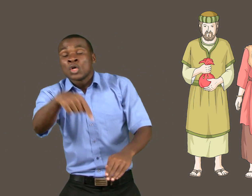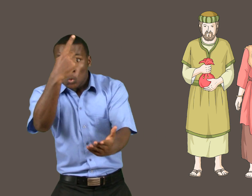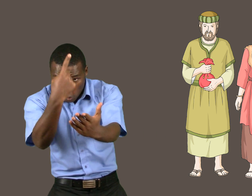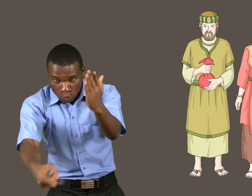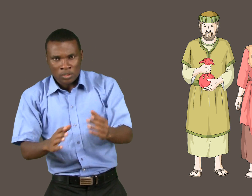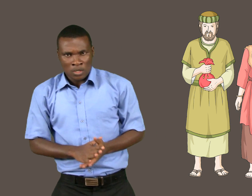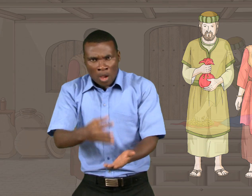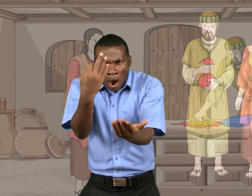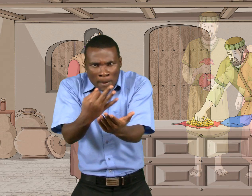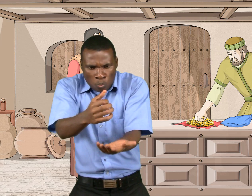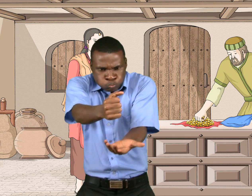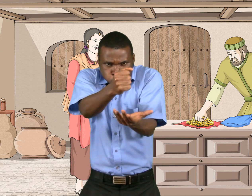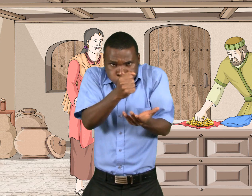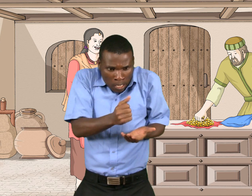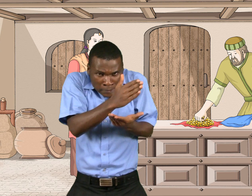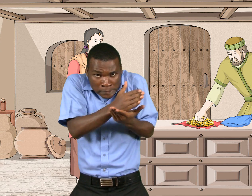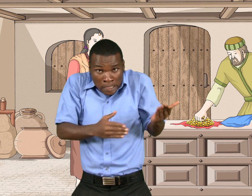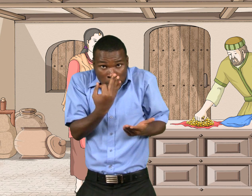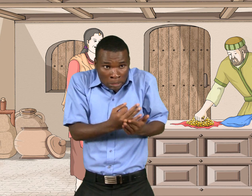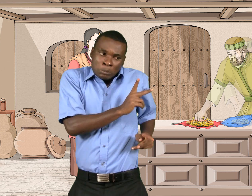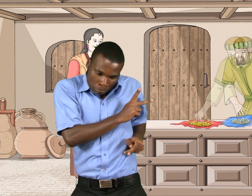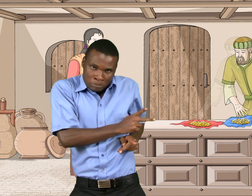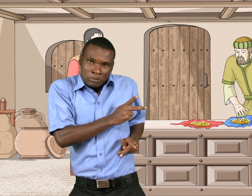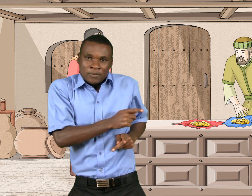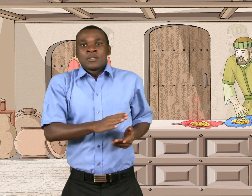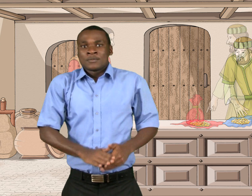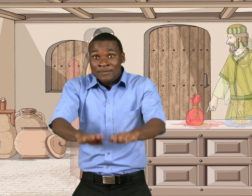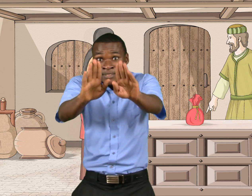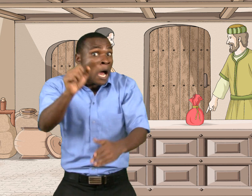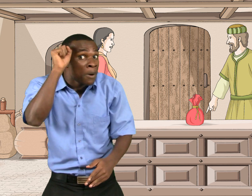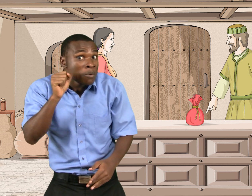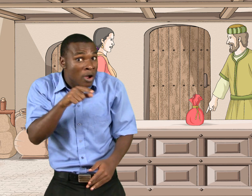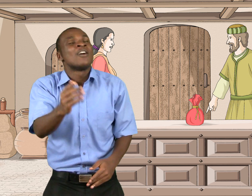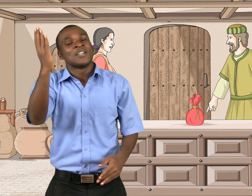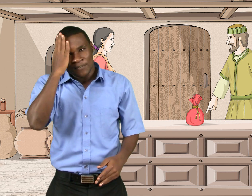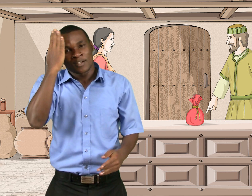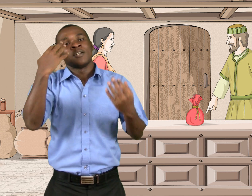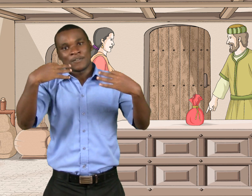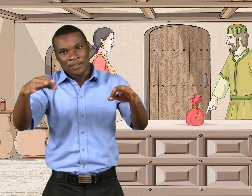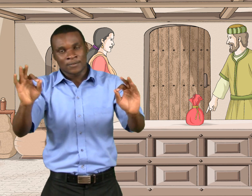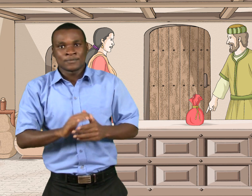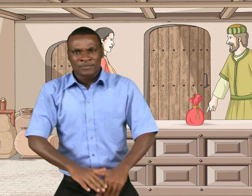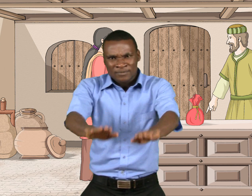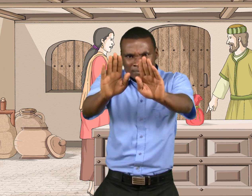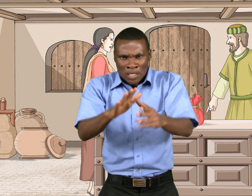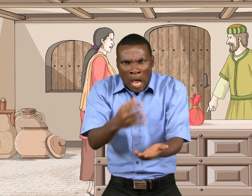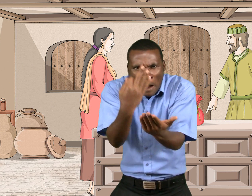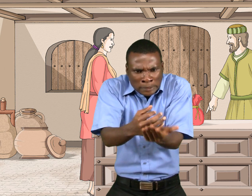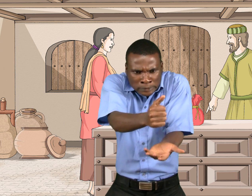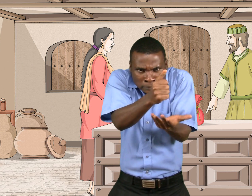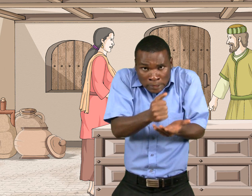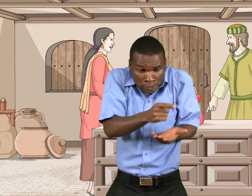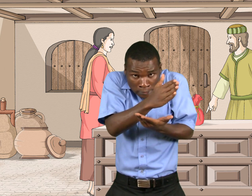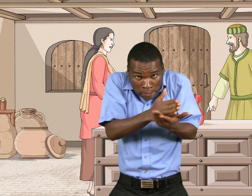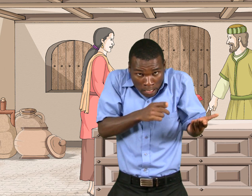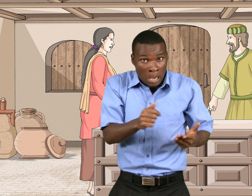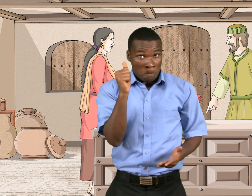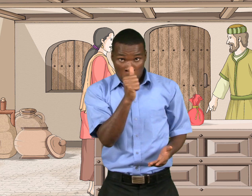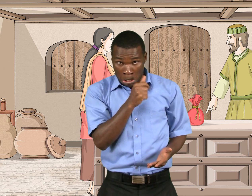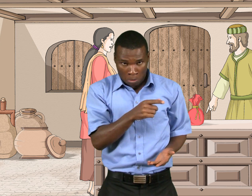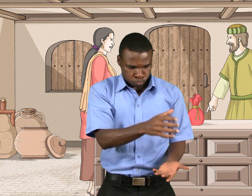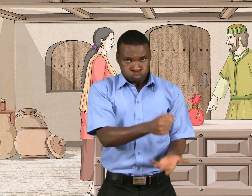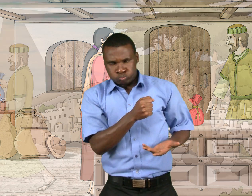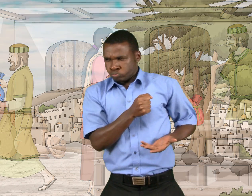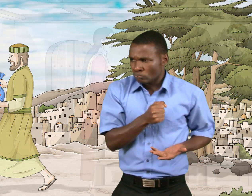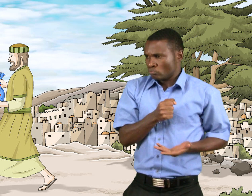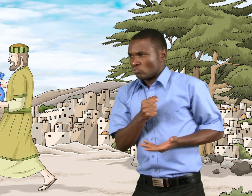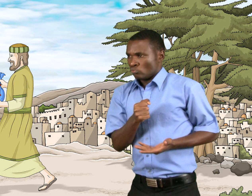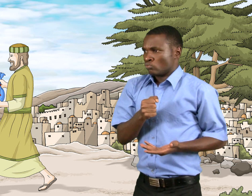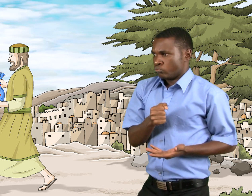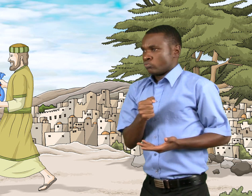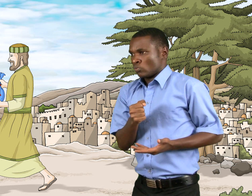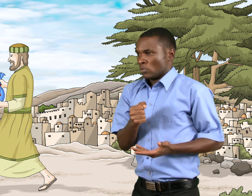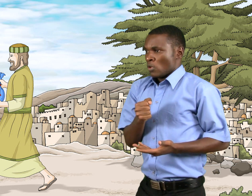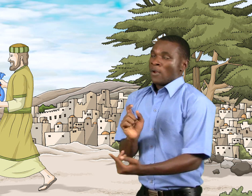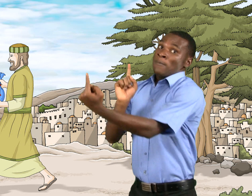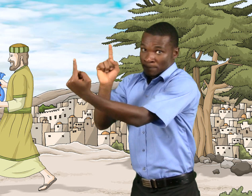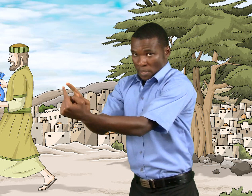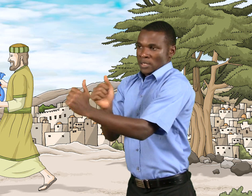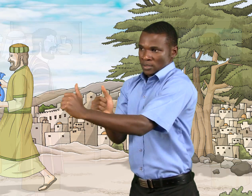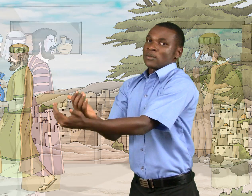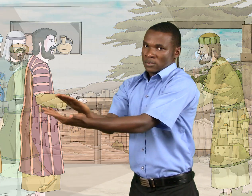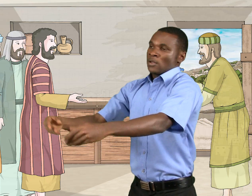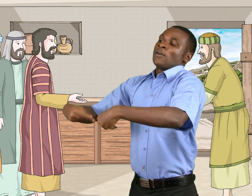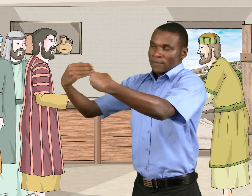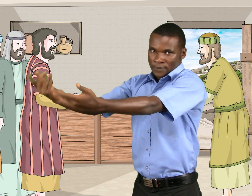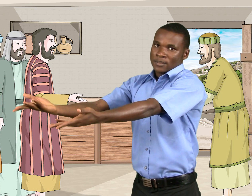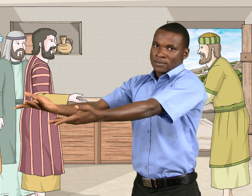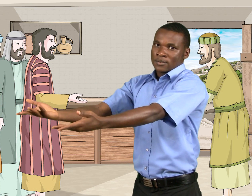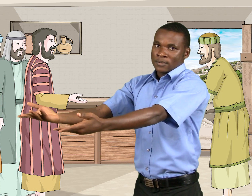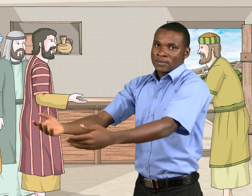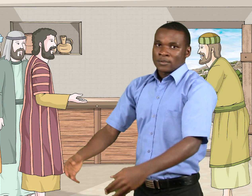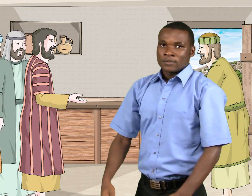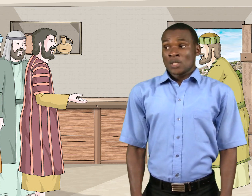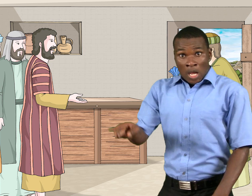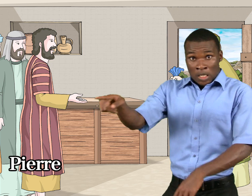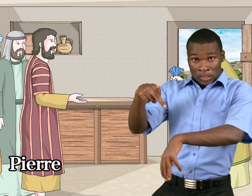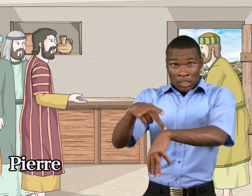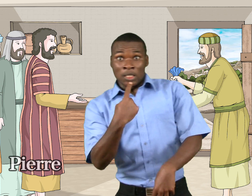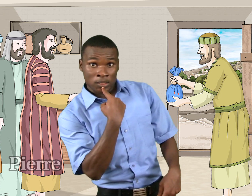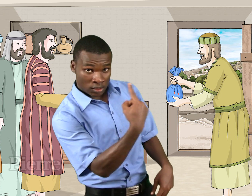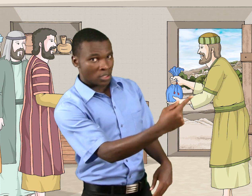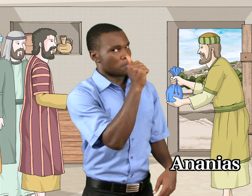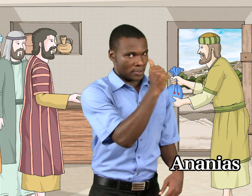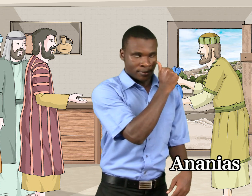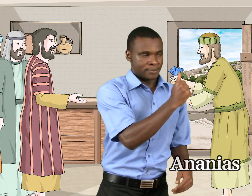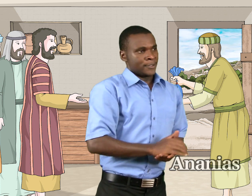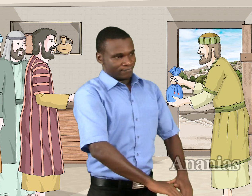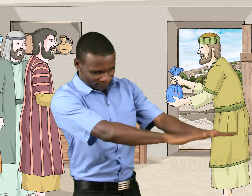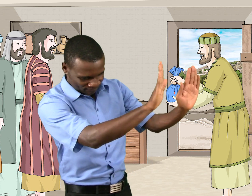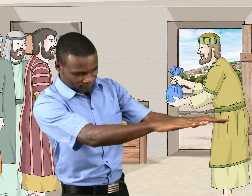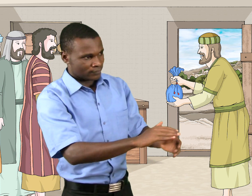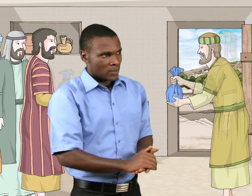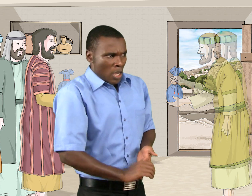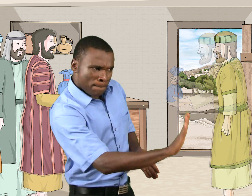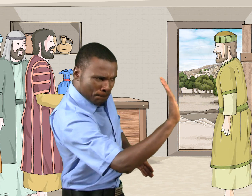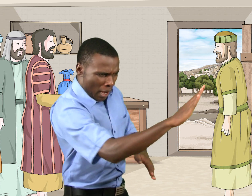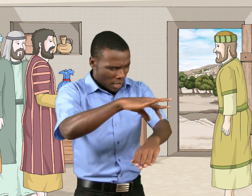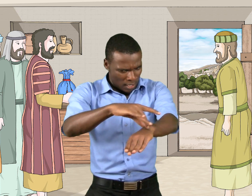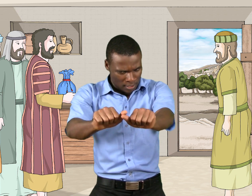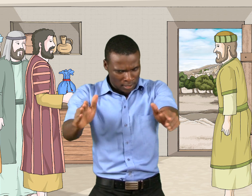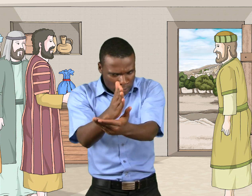With his wife’s full knowledge, he kept back some of the proceeds for himself, but brought a portion and laid it at the apostles’ feet.